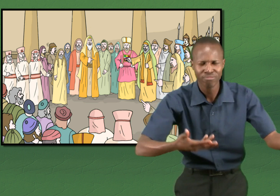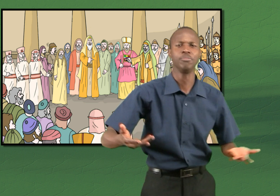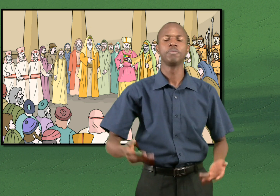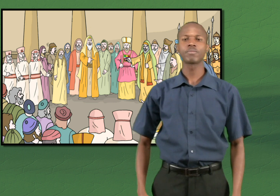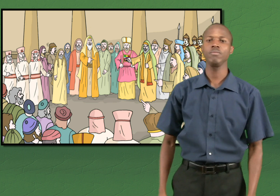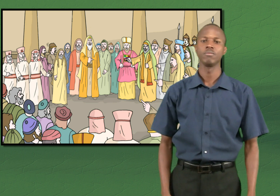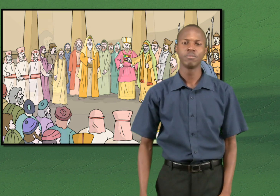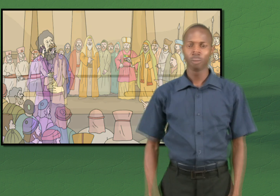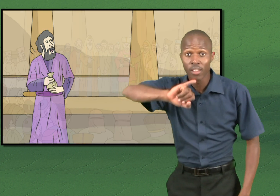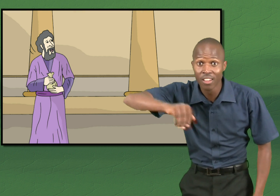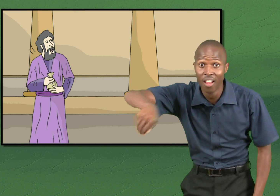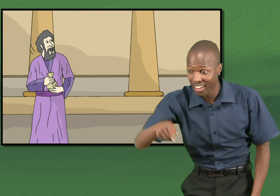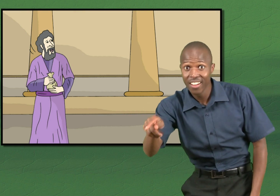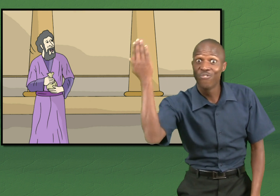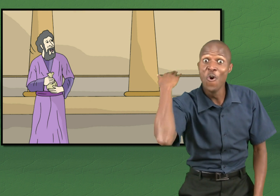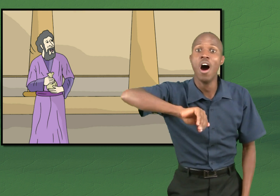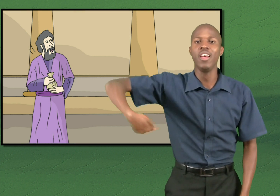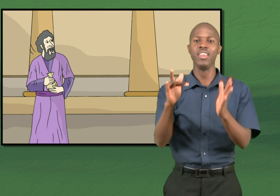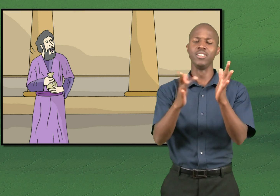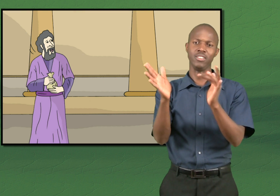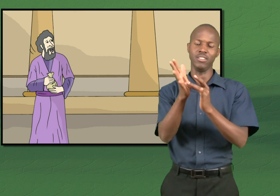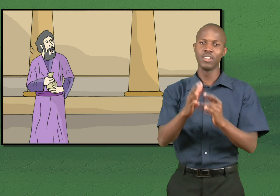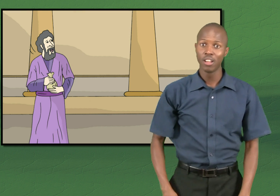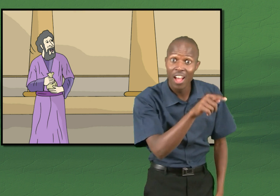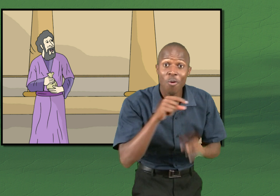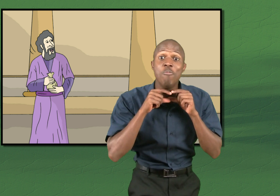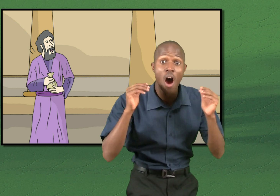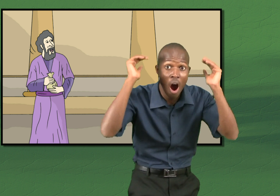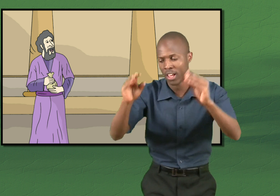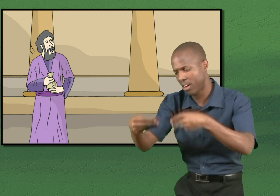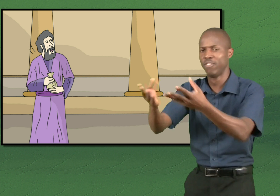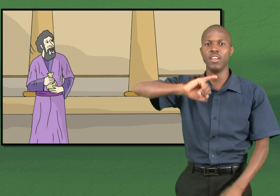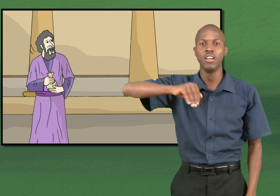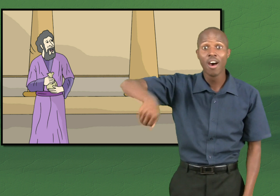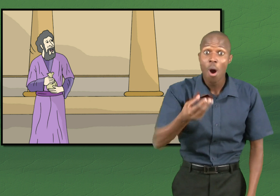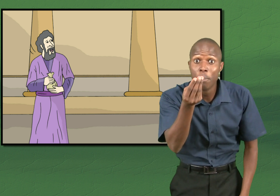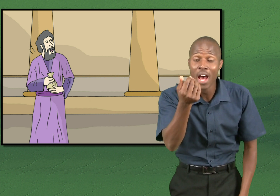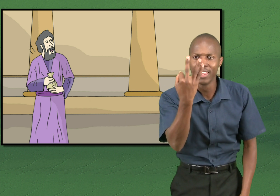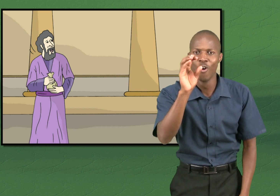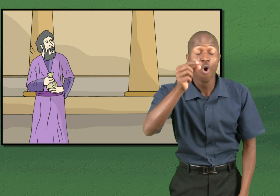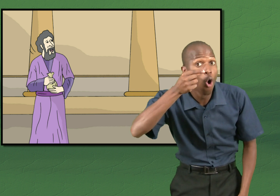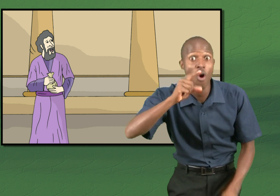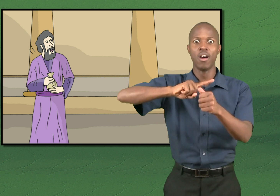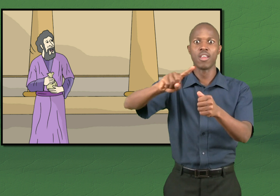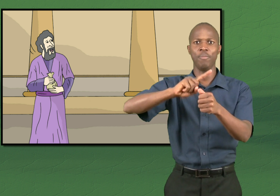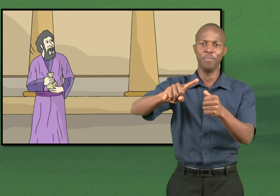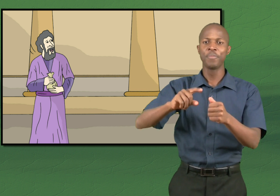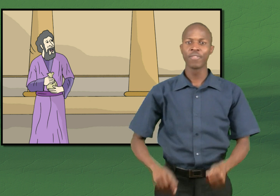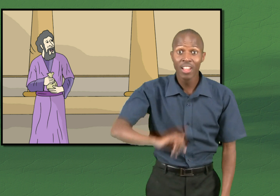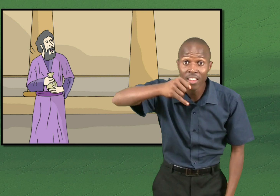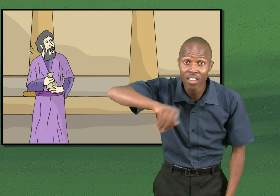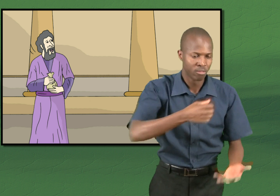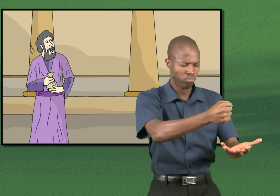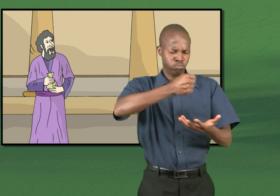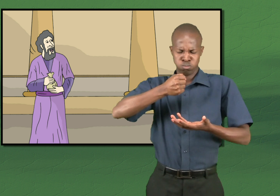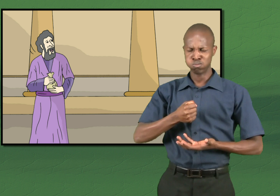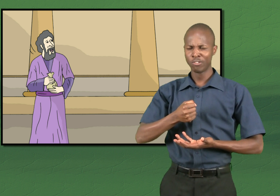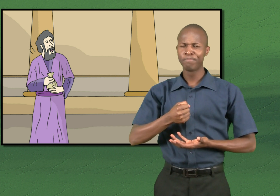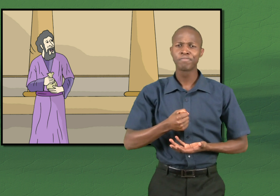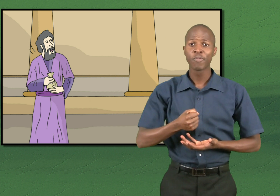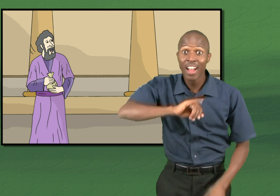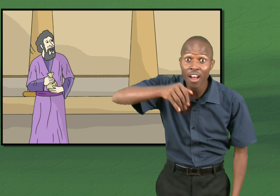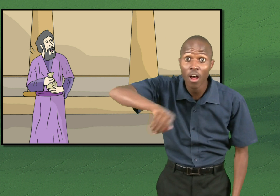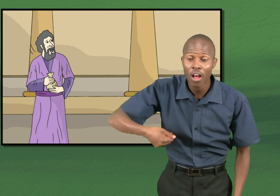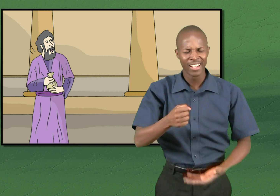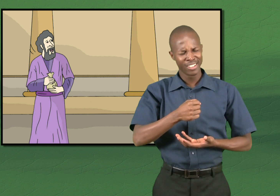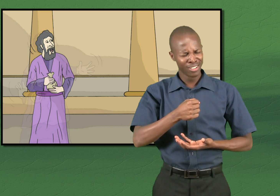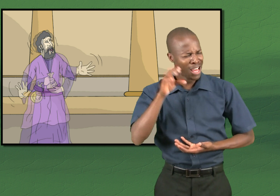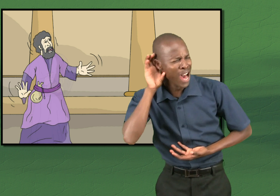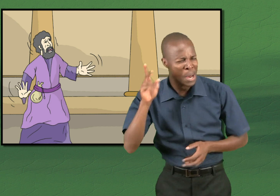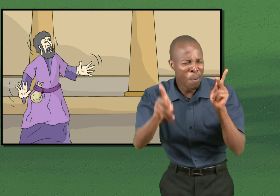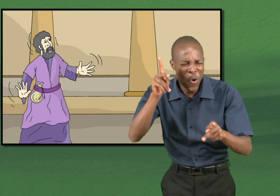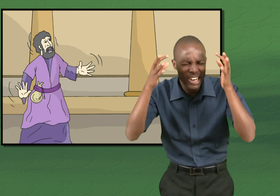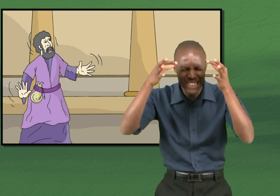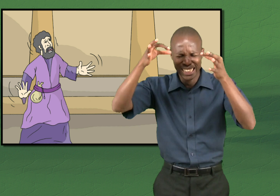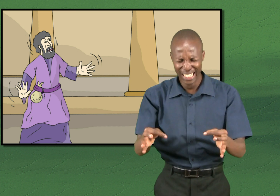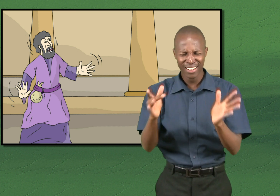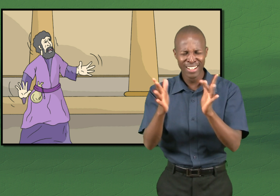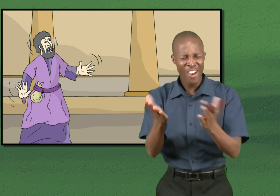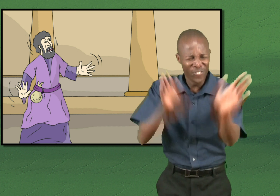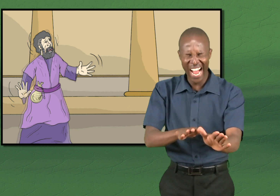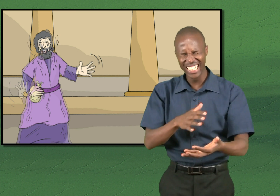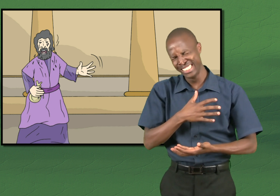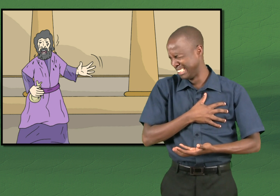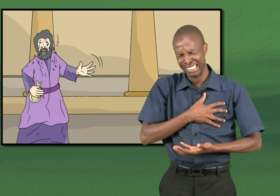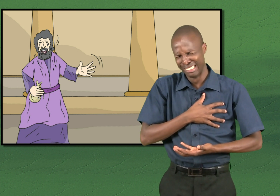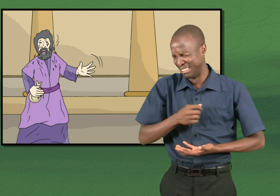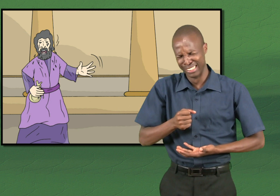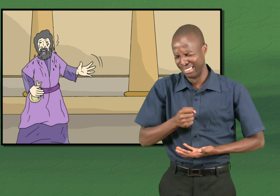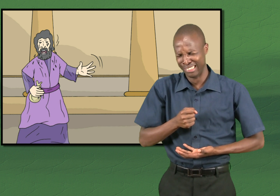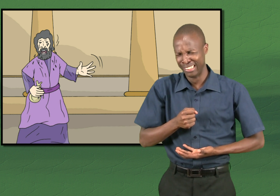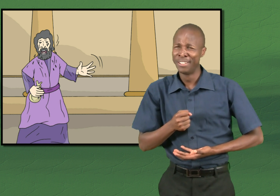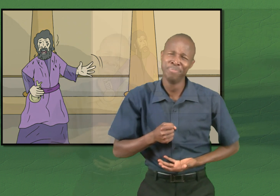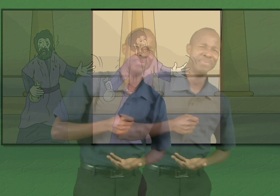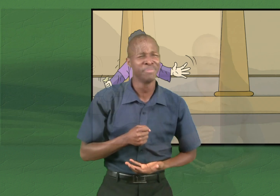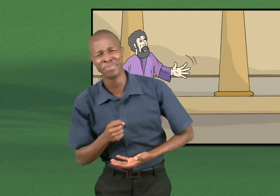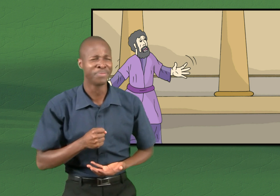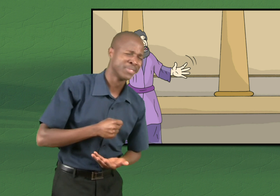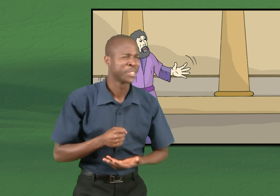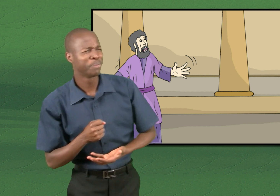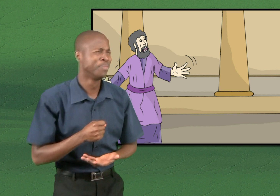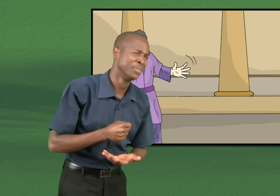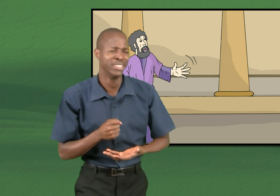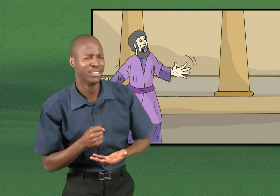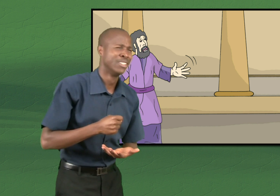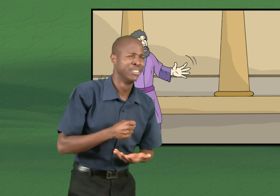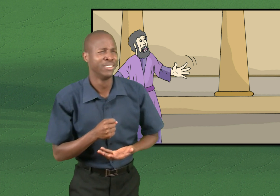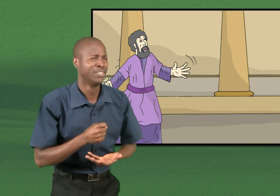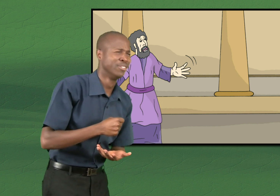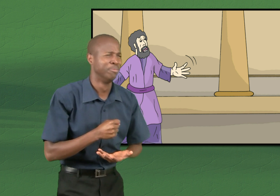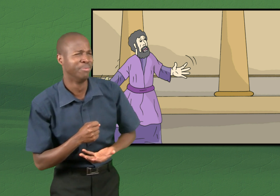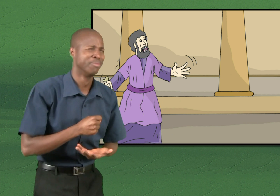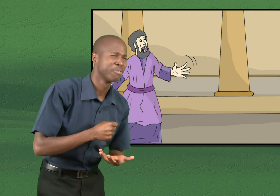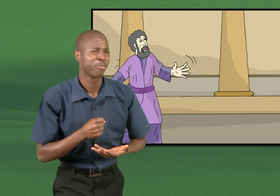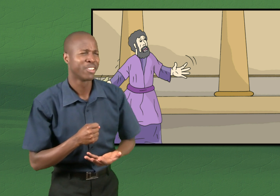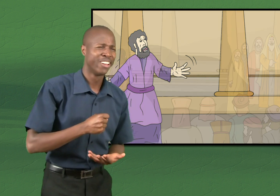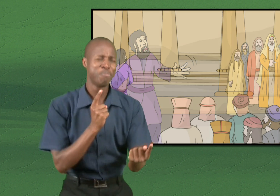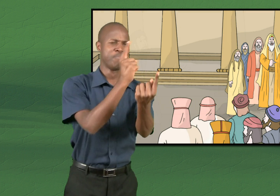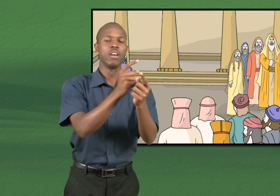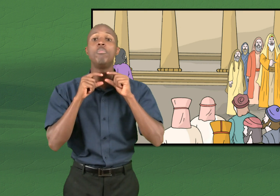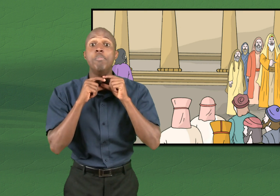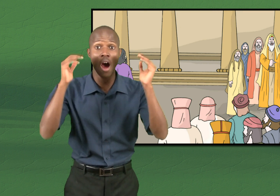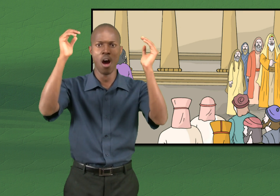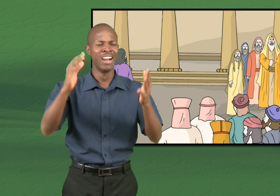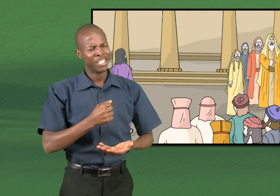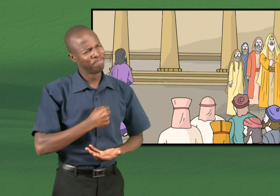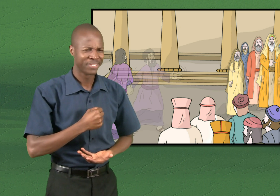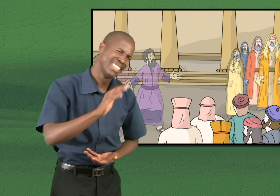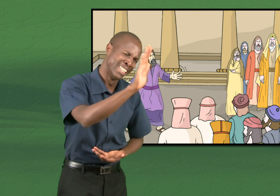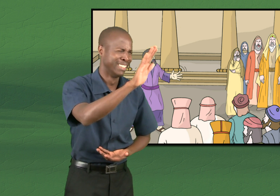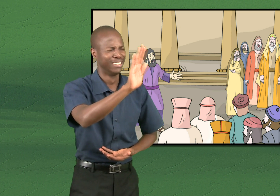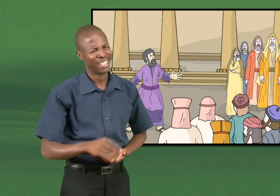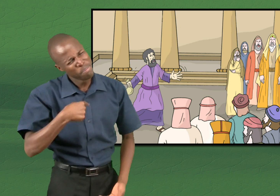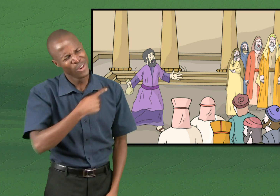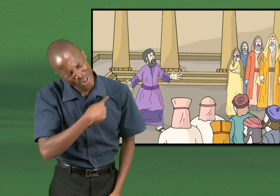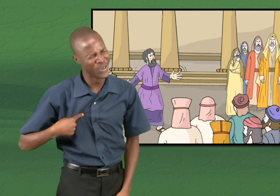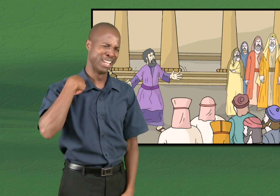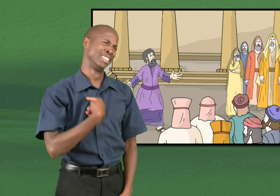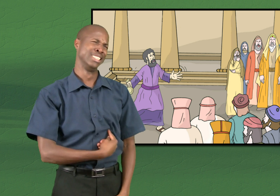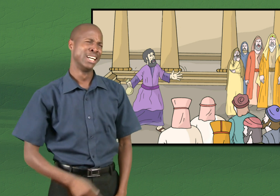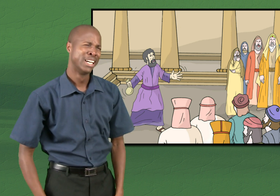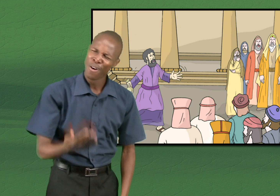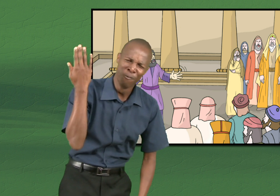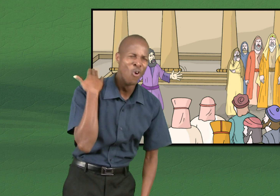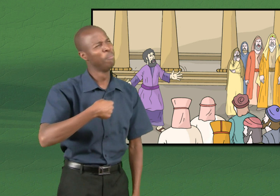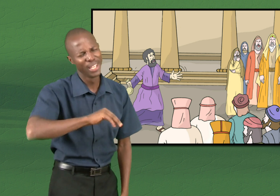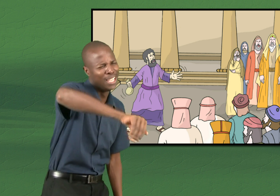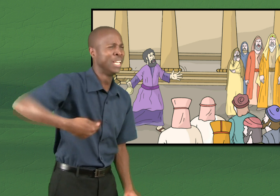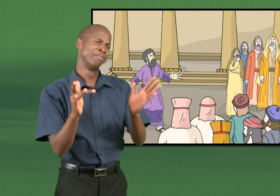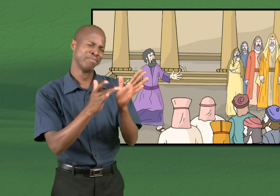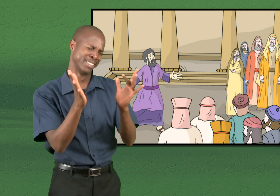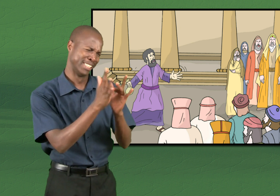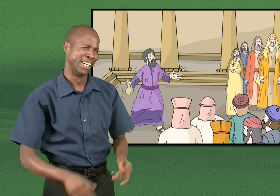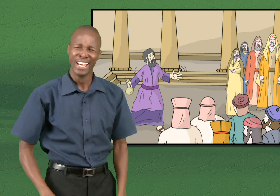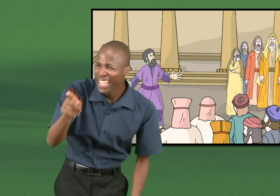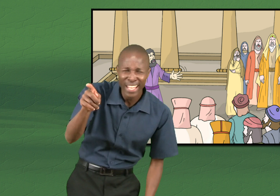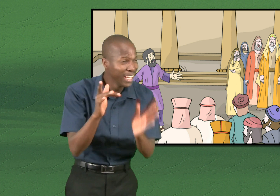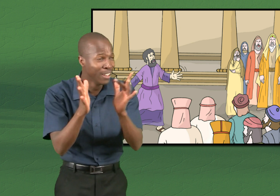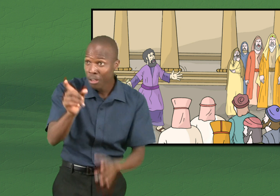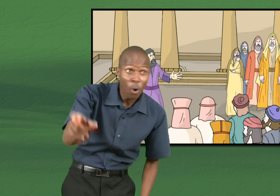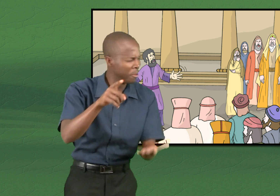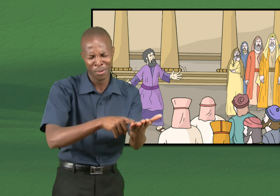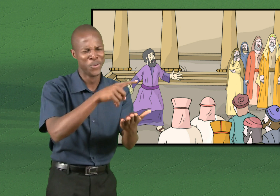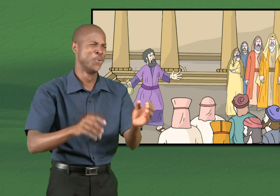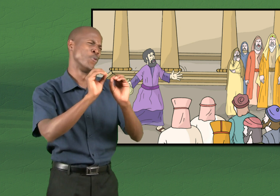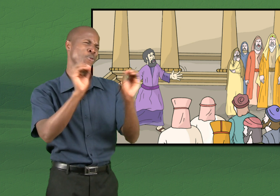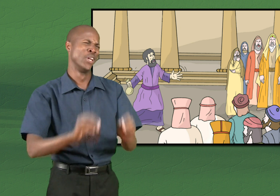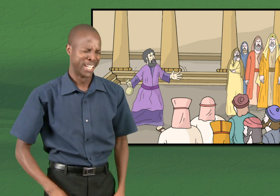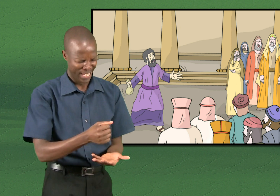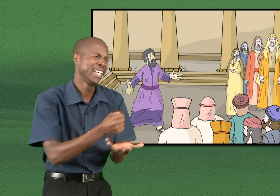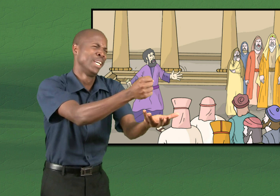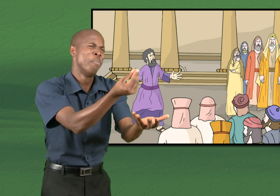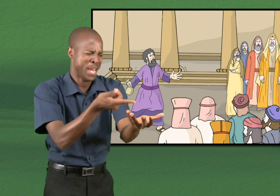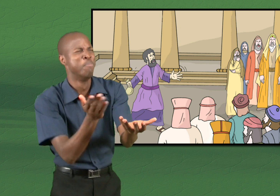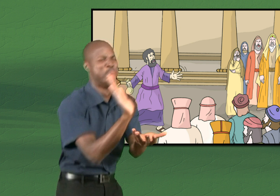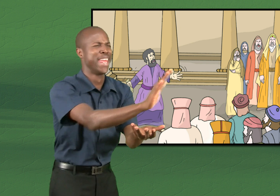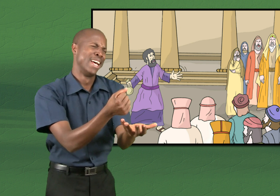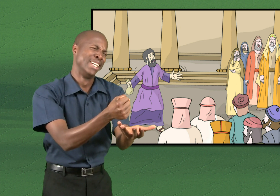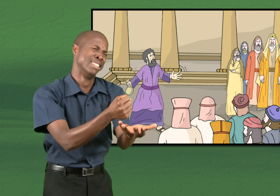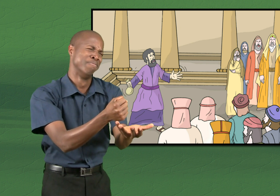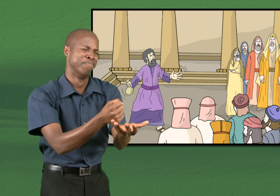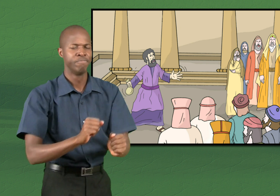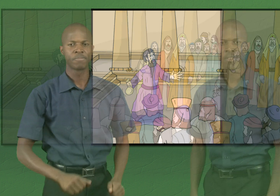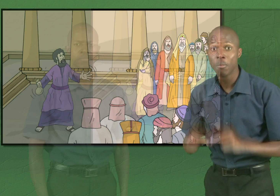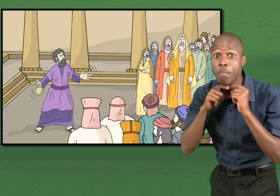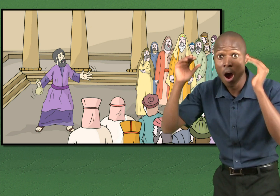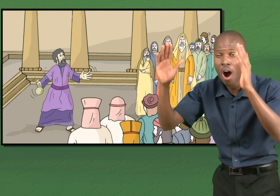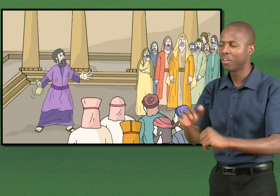When Judas, who had betrayed Him, saw that Jesus was condemned, he was filled with remorse and returned the thirty pieces of silver to the chief priests and elders.